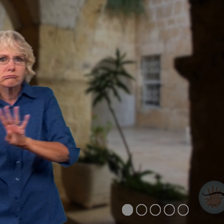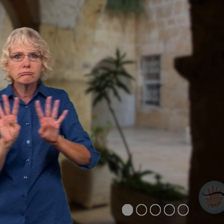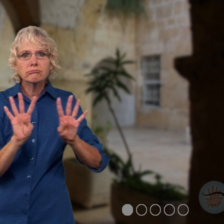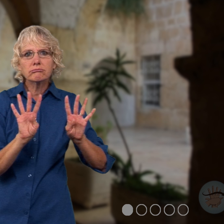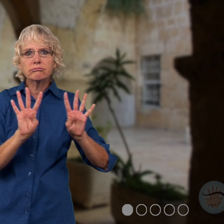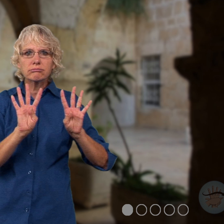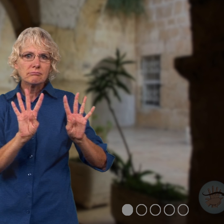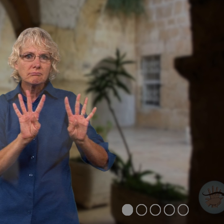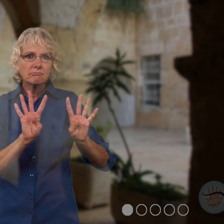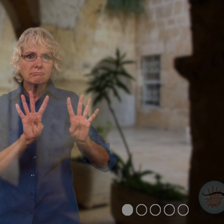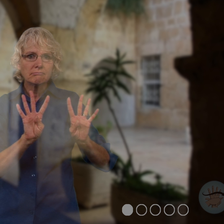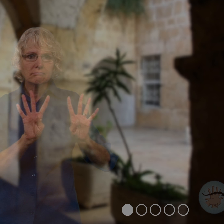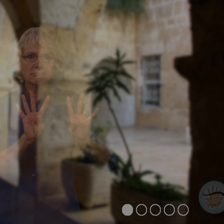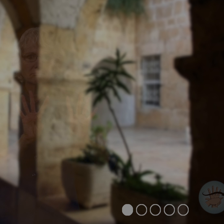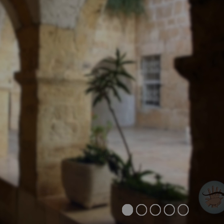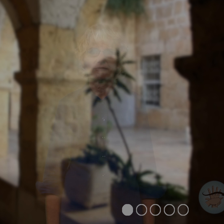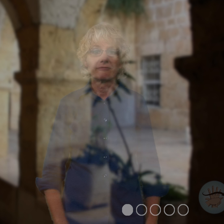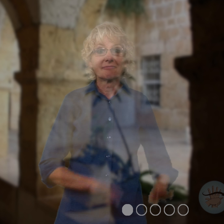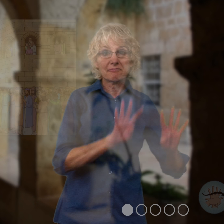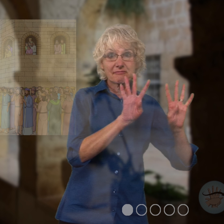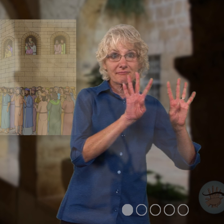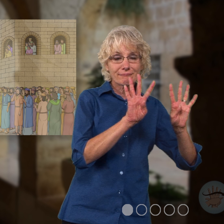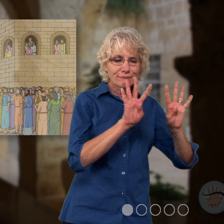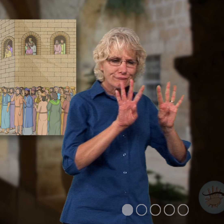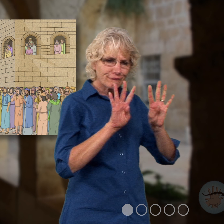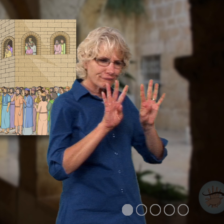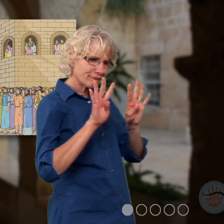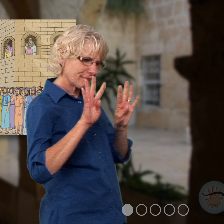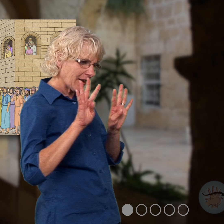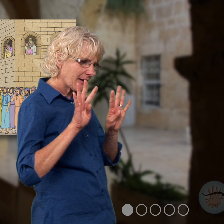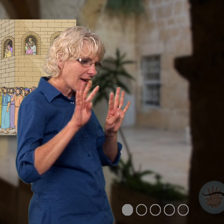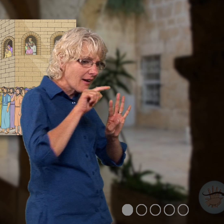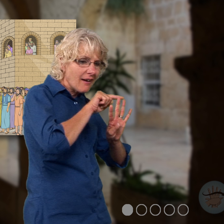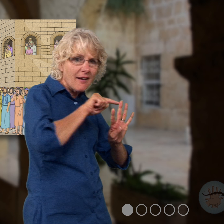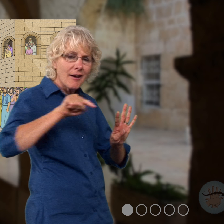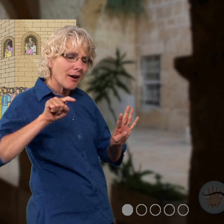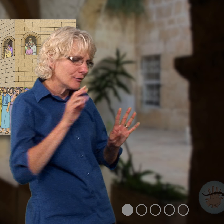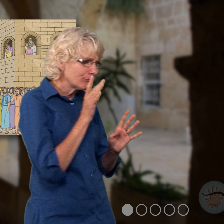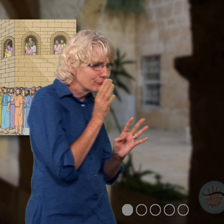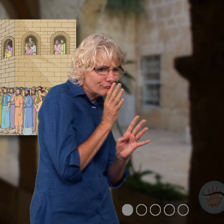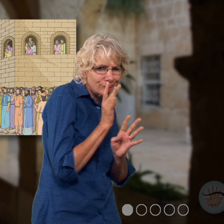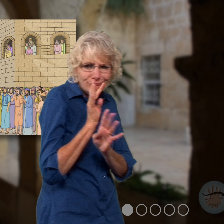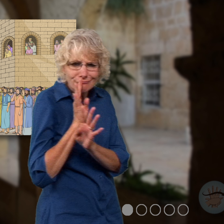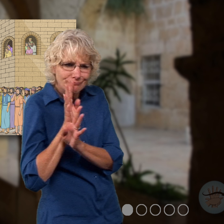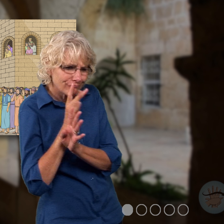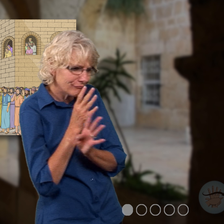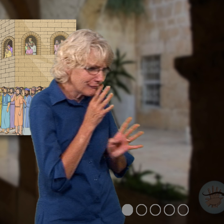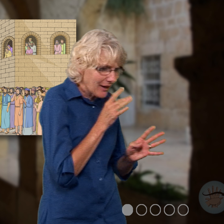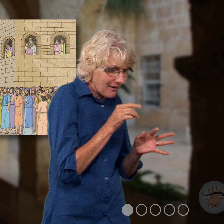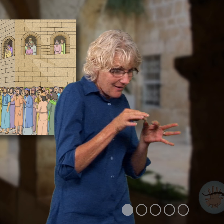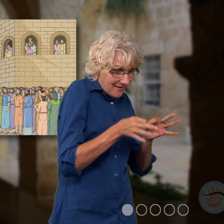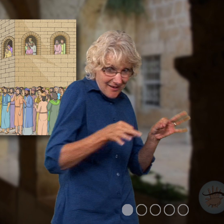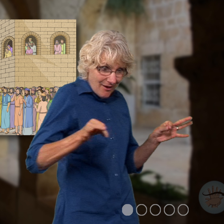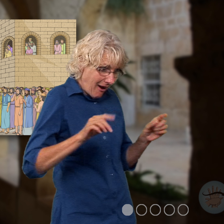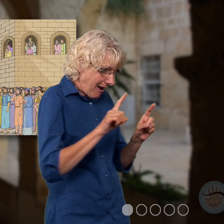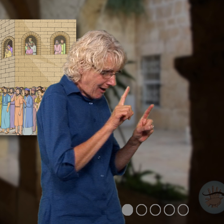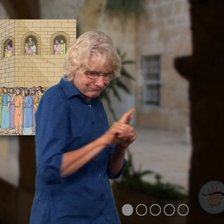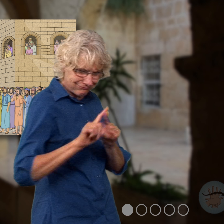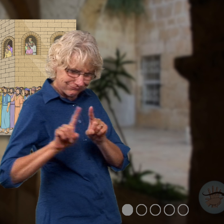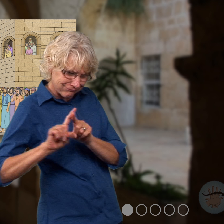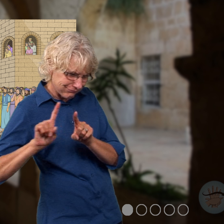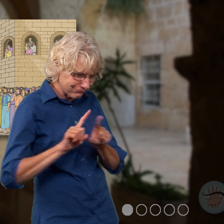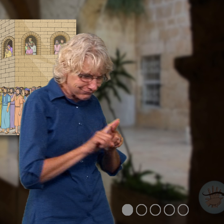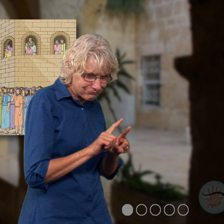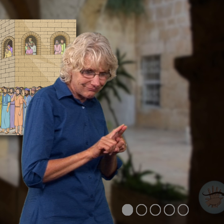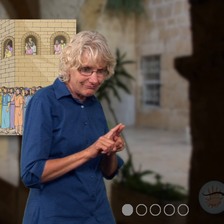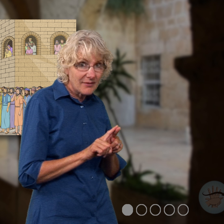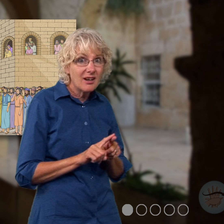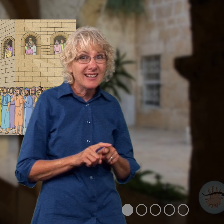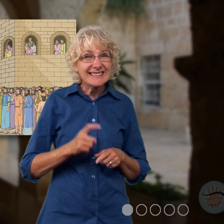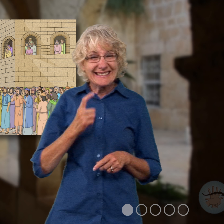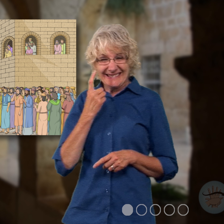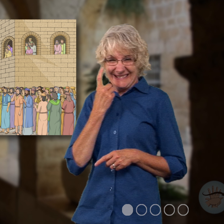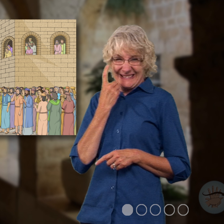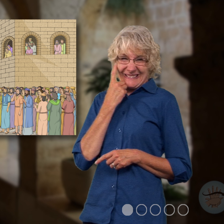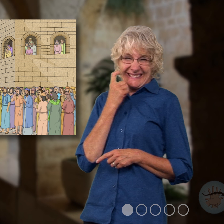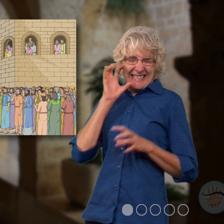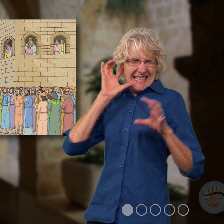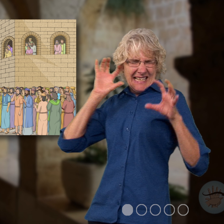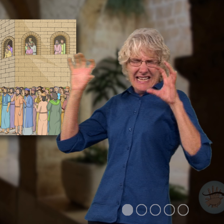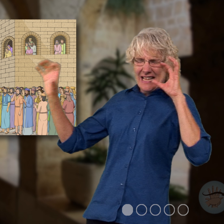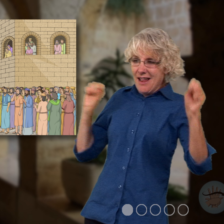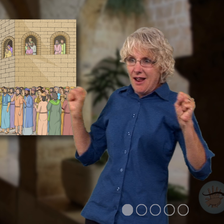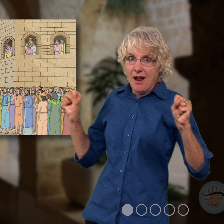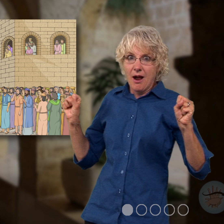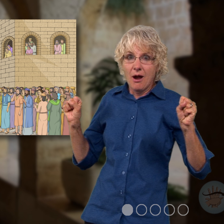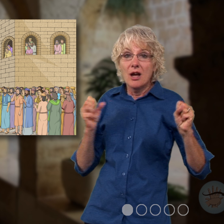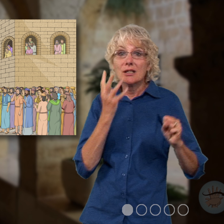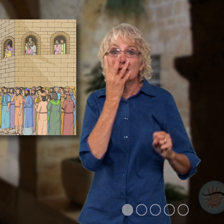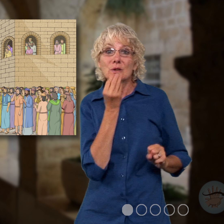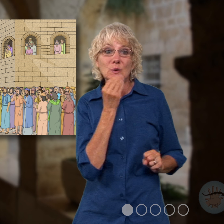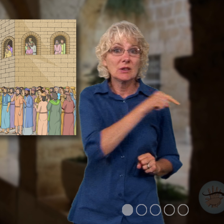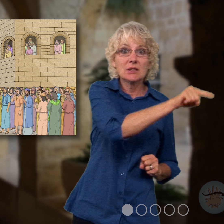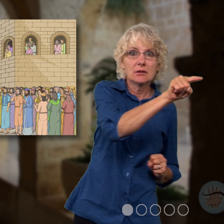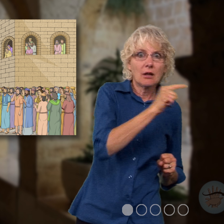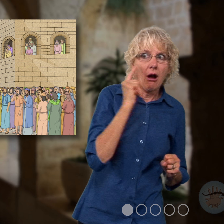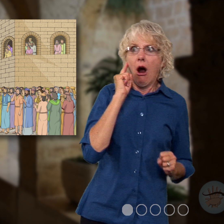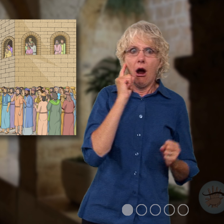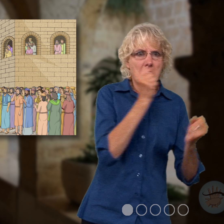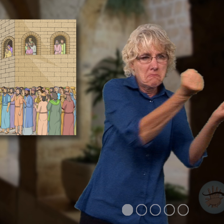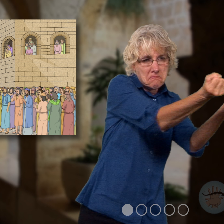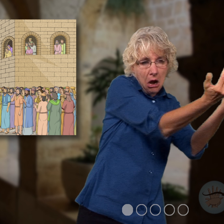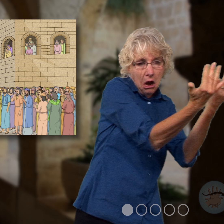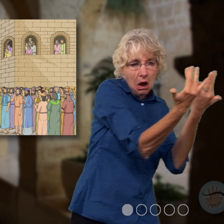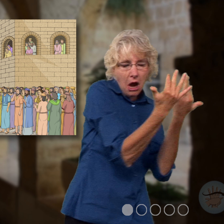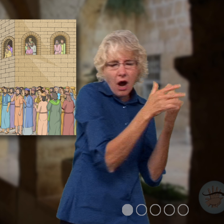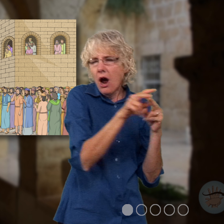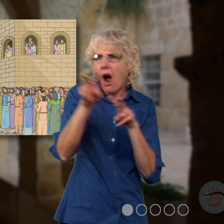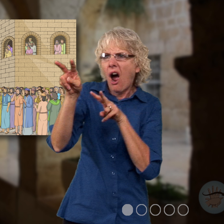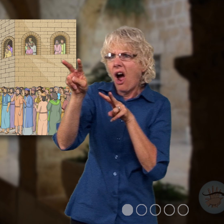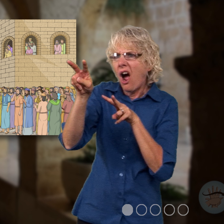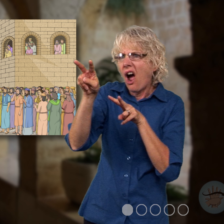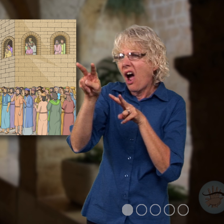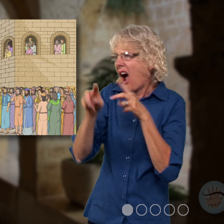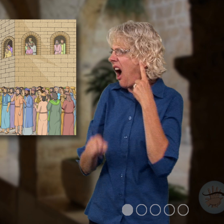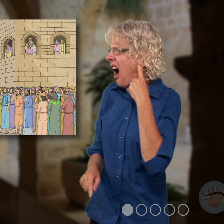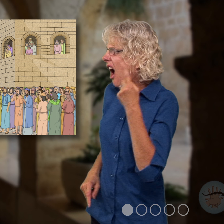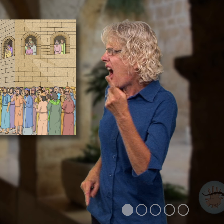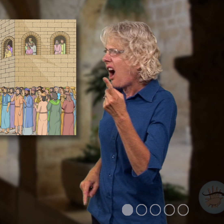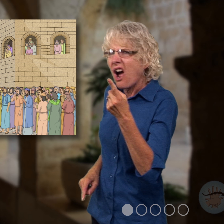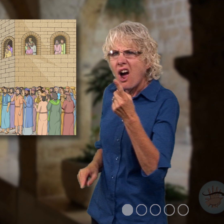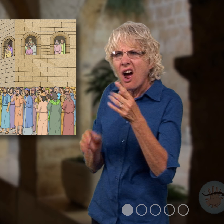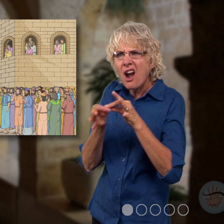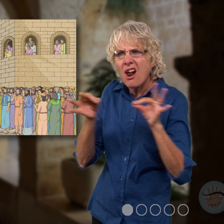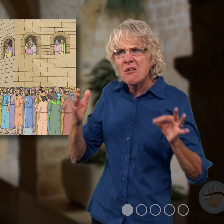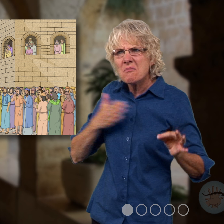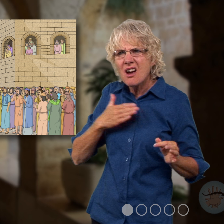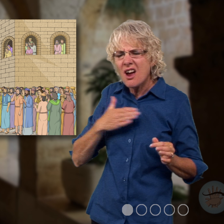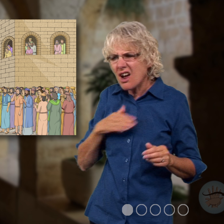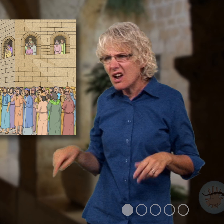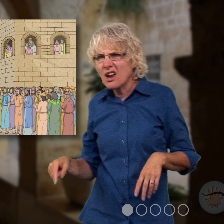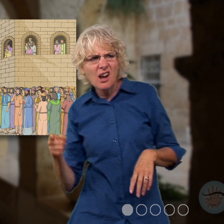And when this sound rang out, a crowd came together in bewilderment, because each one heard them speaking his own language.